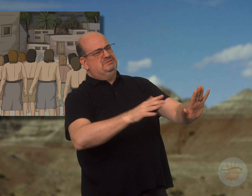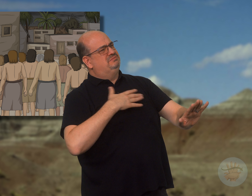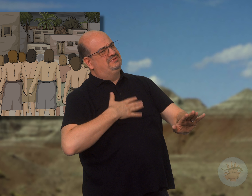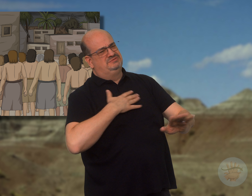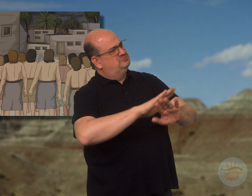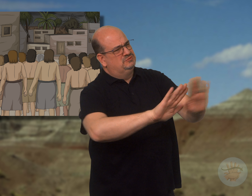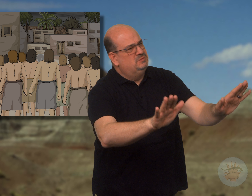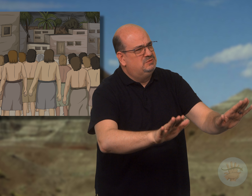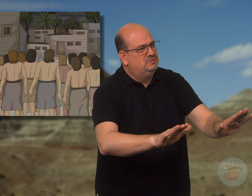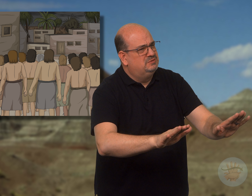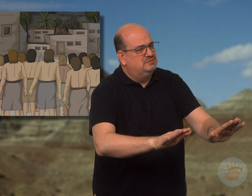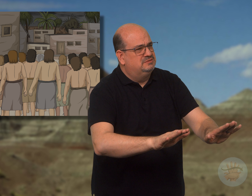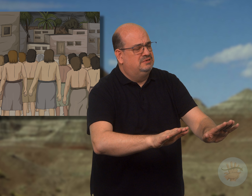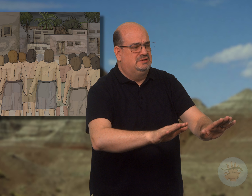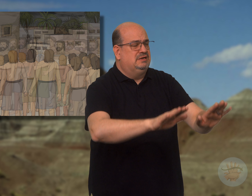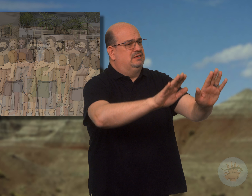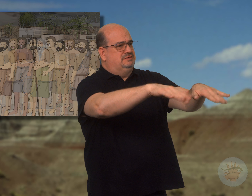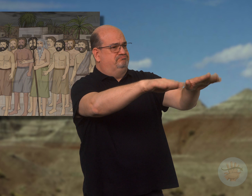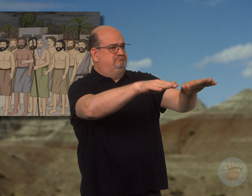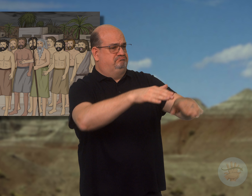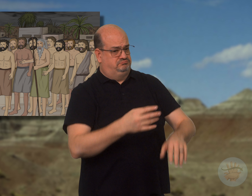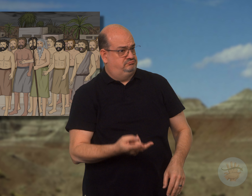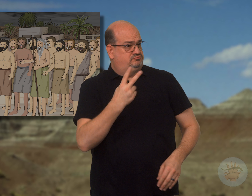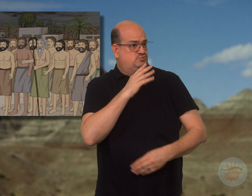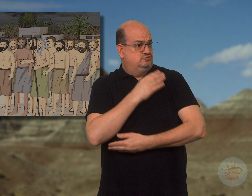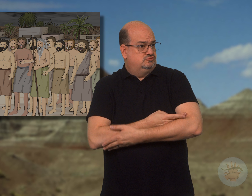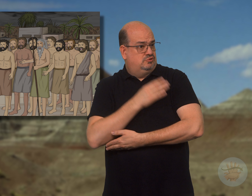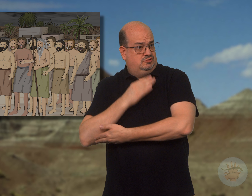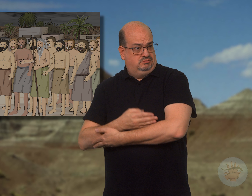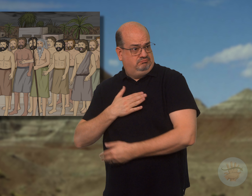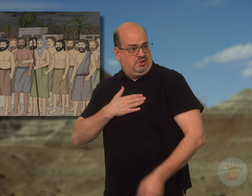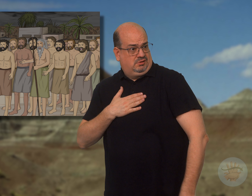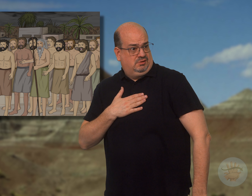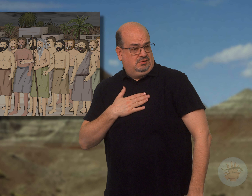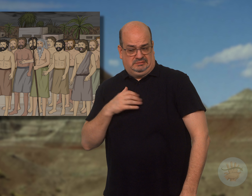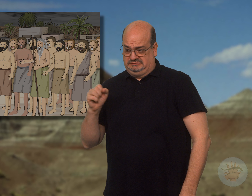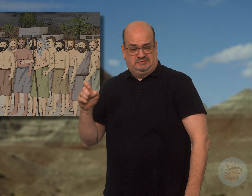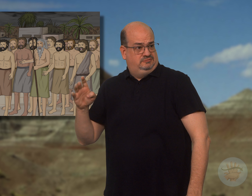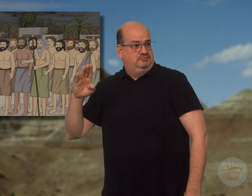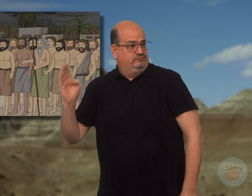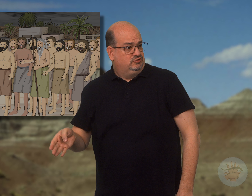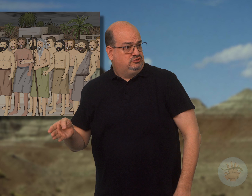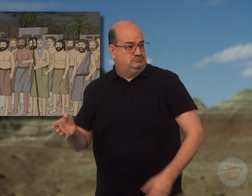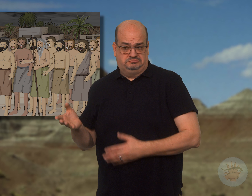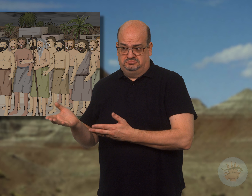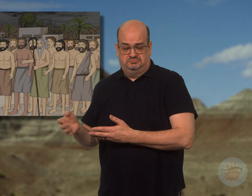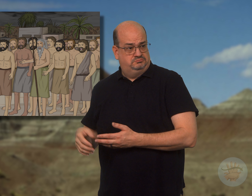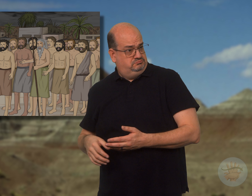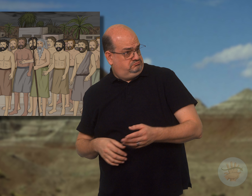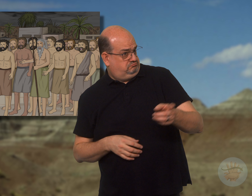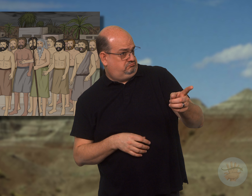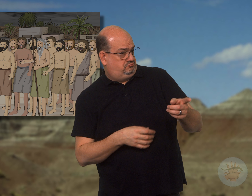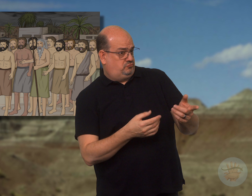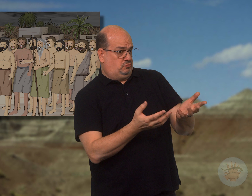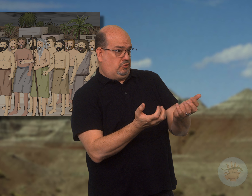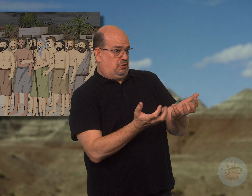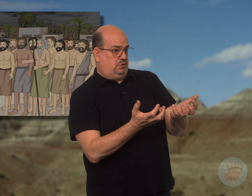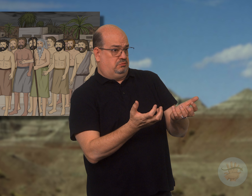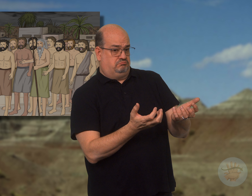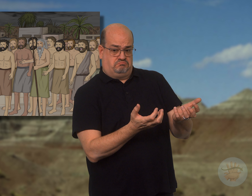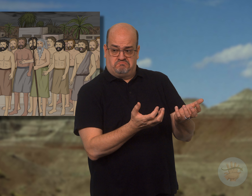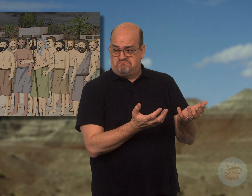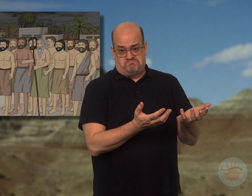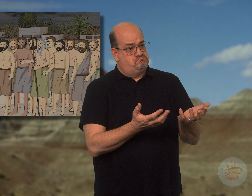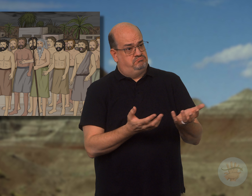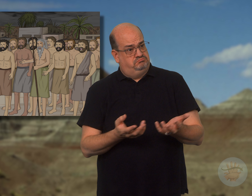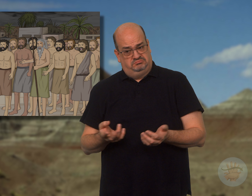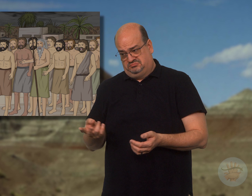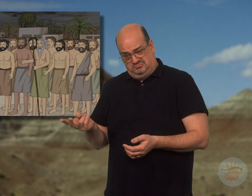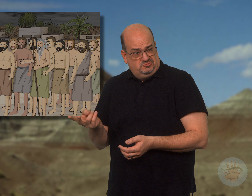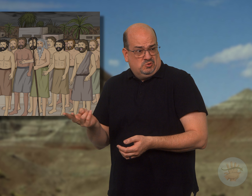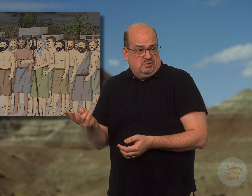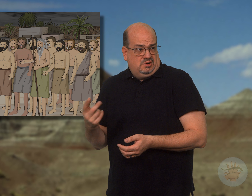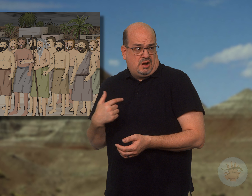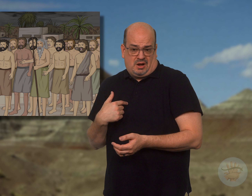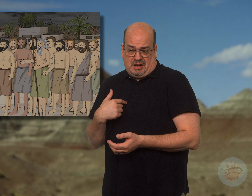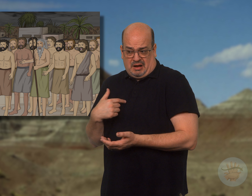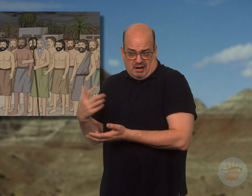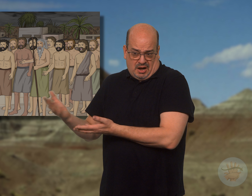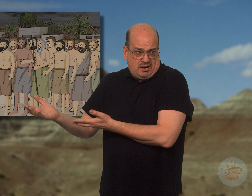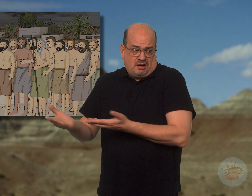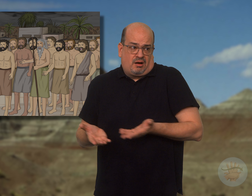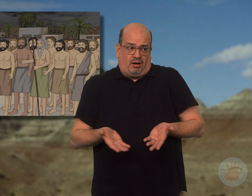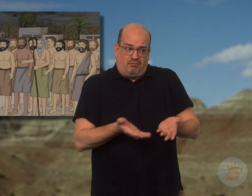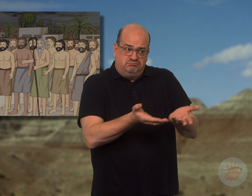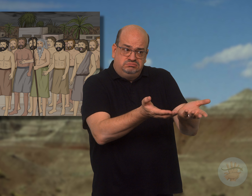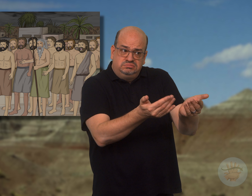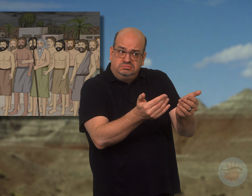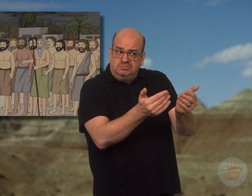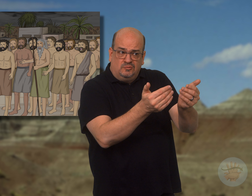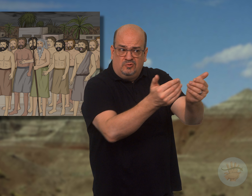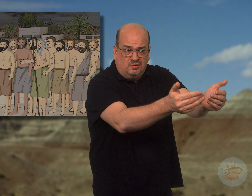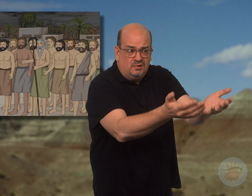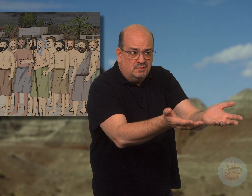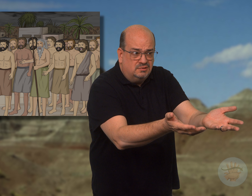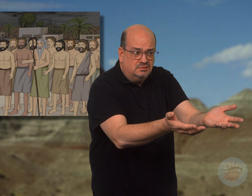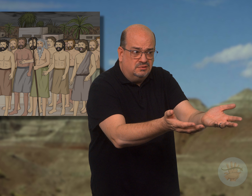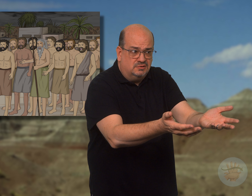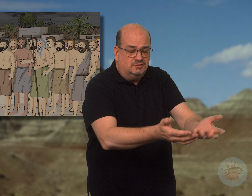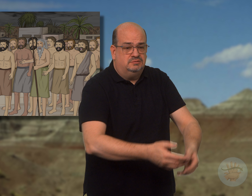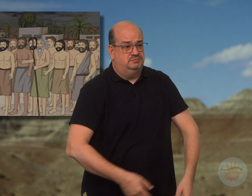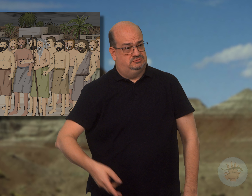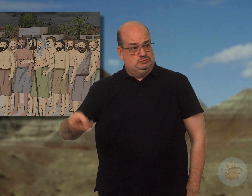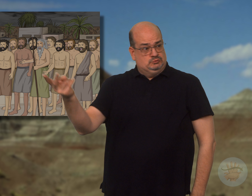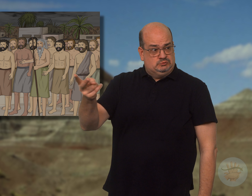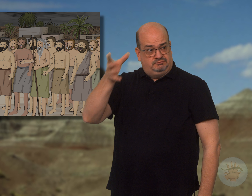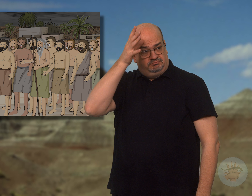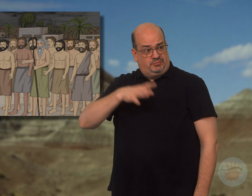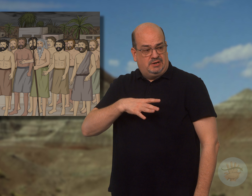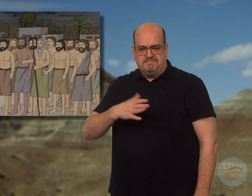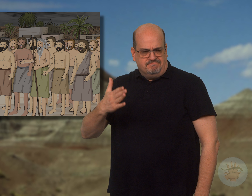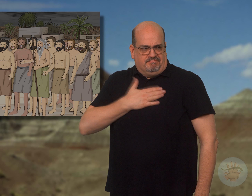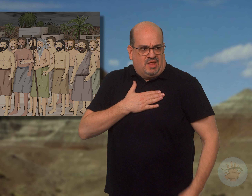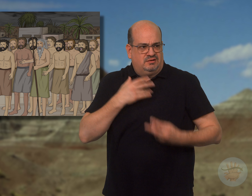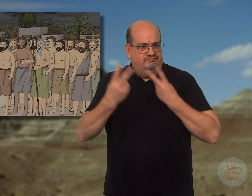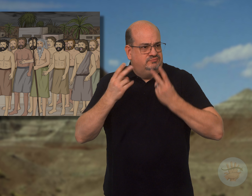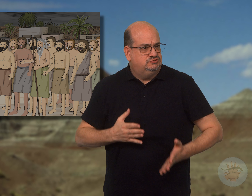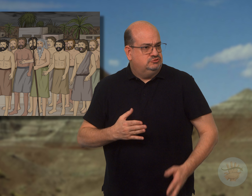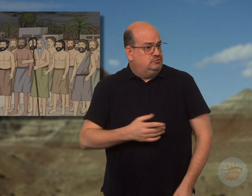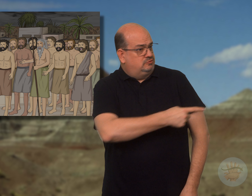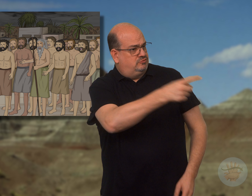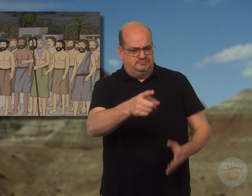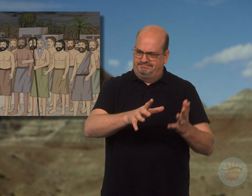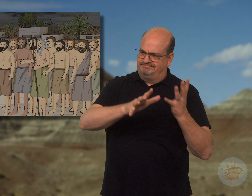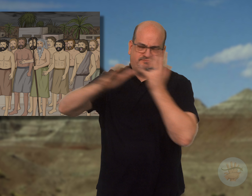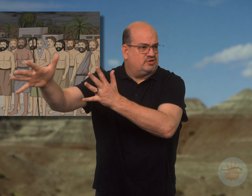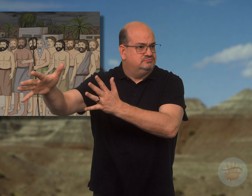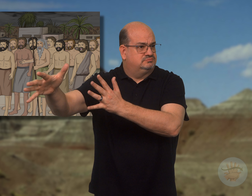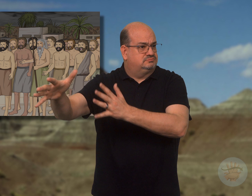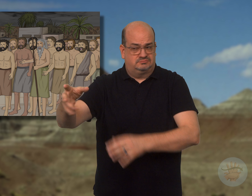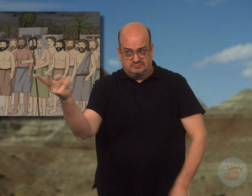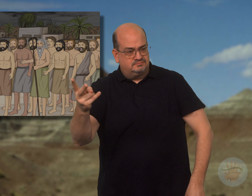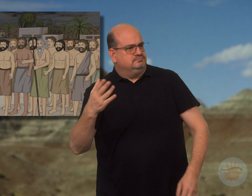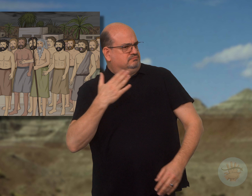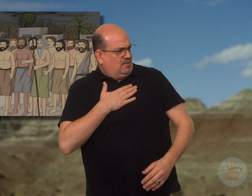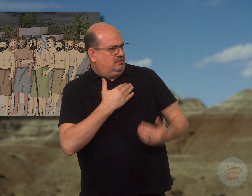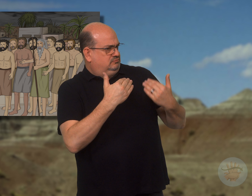Look, I have two daughters who have never slept with a man. Let me bring them to you, and you can do to them as you please.